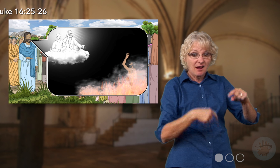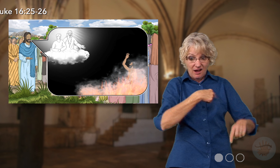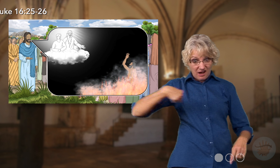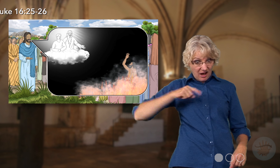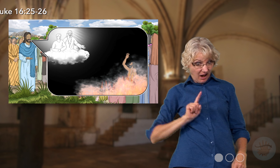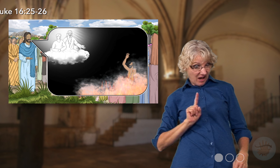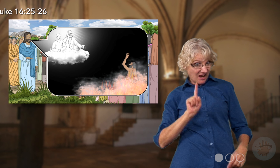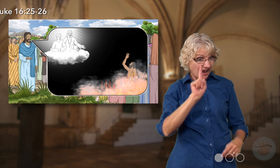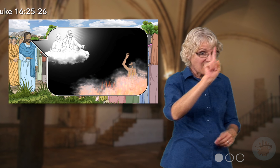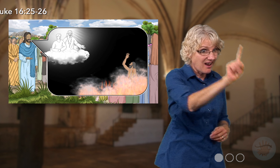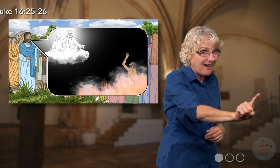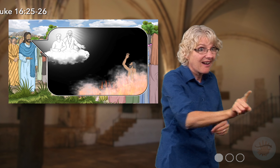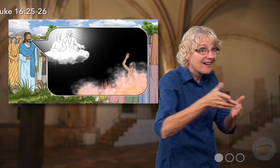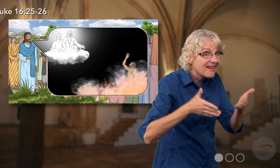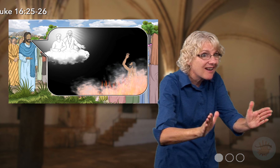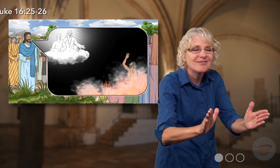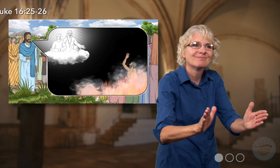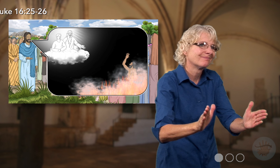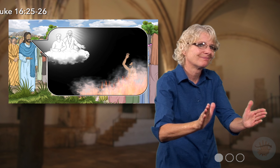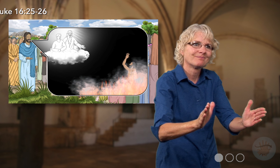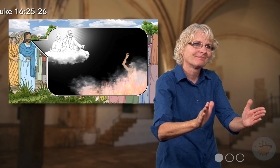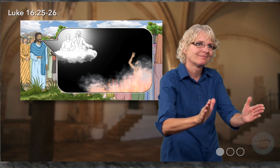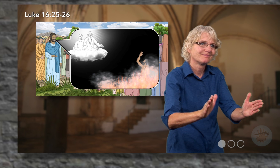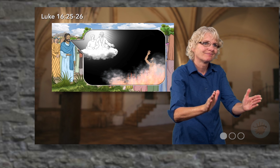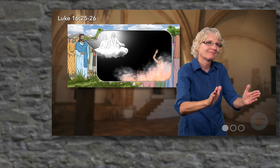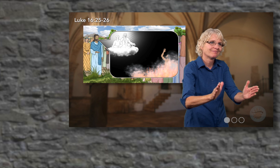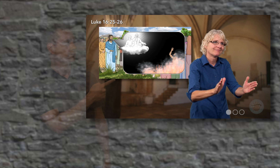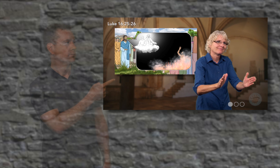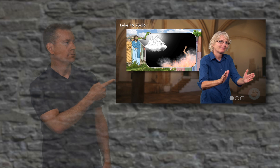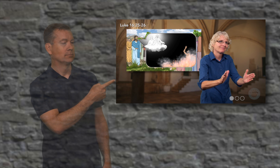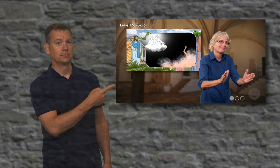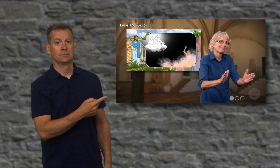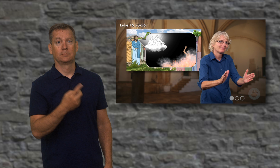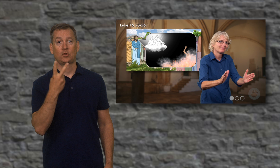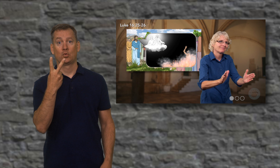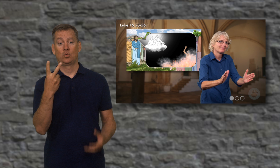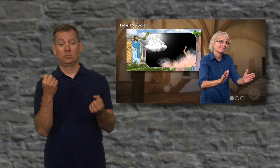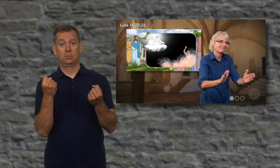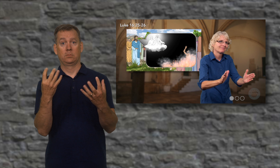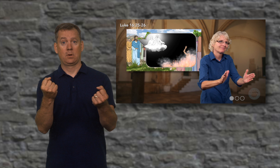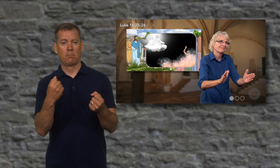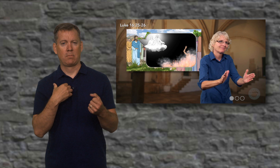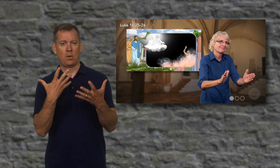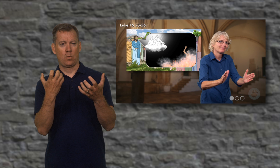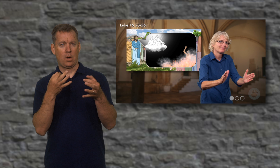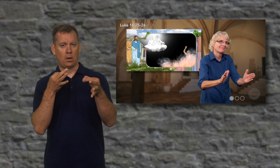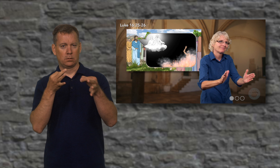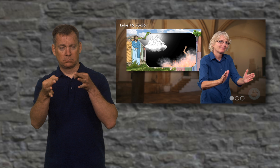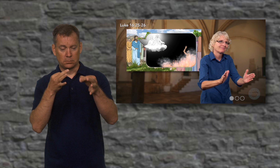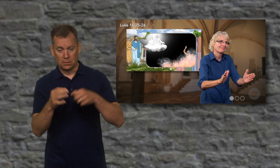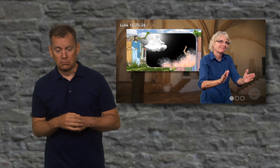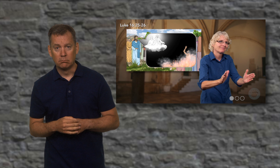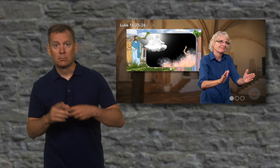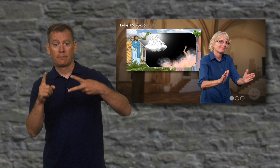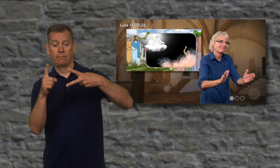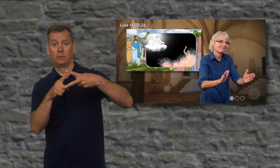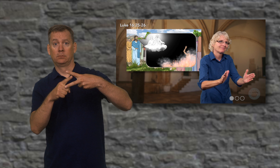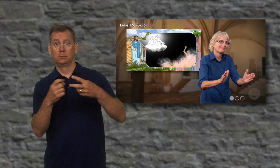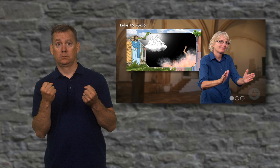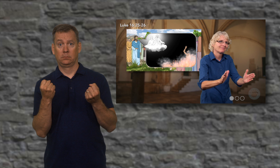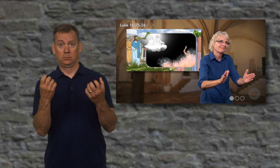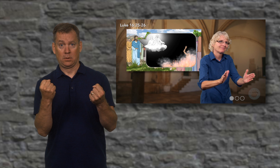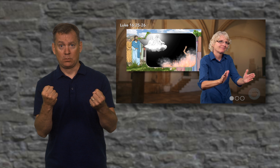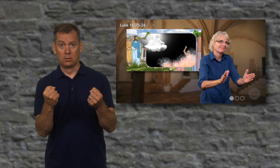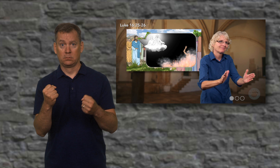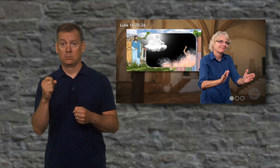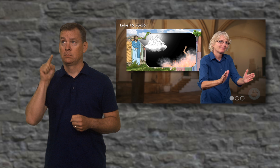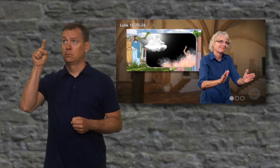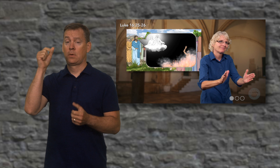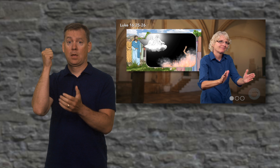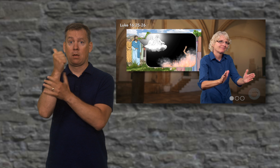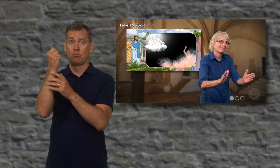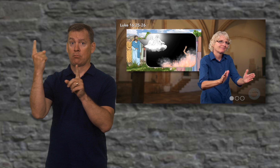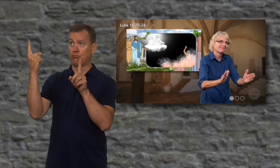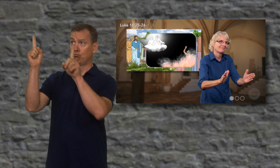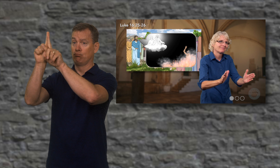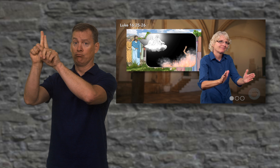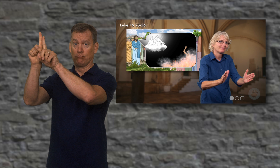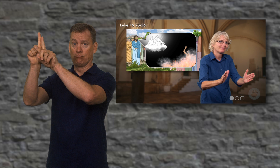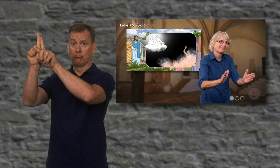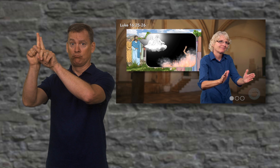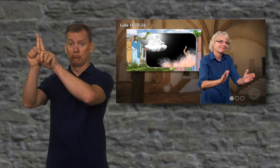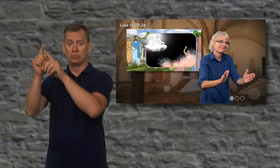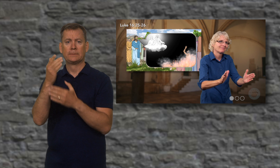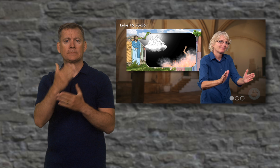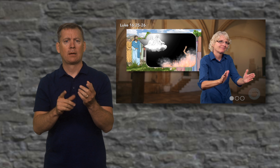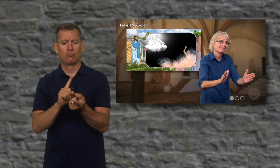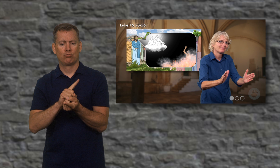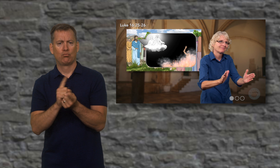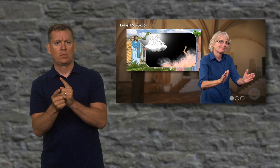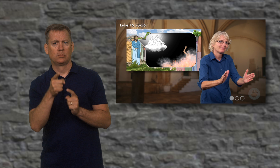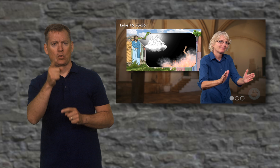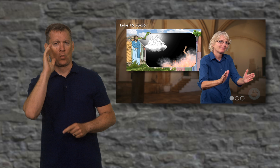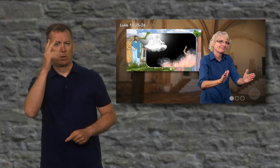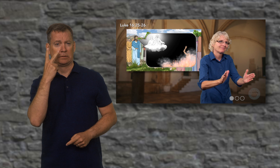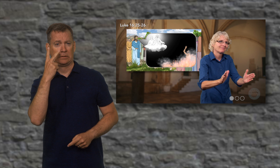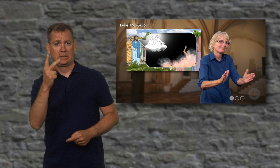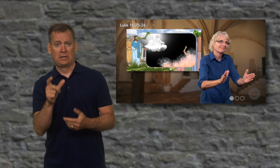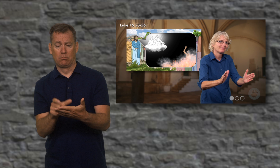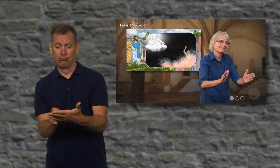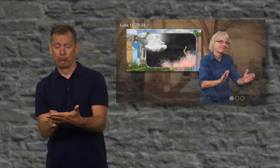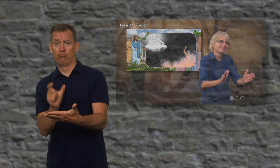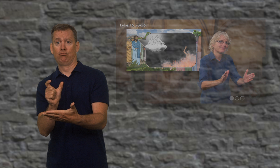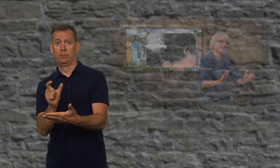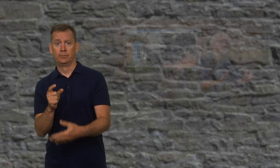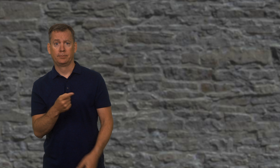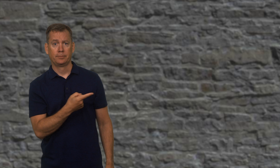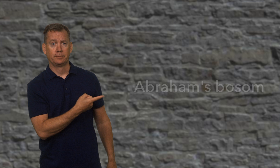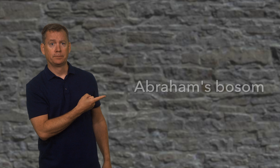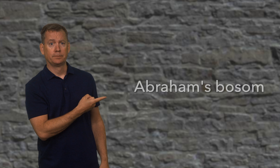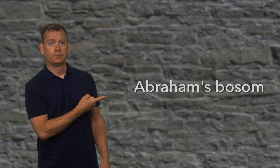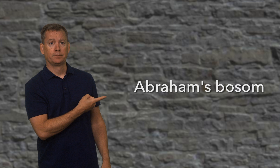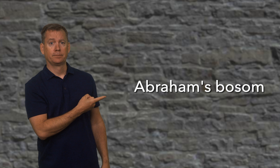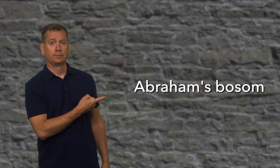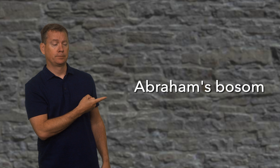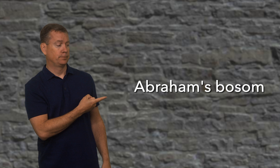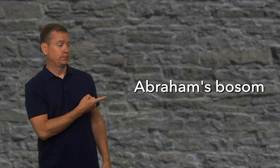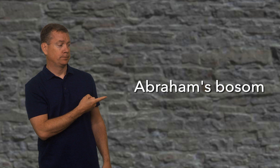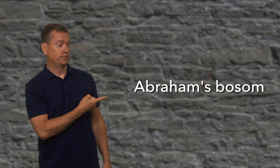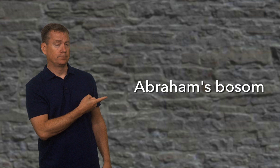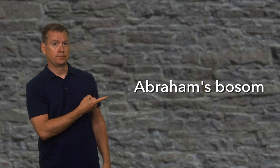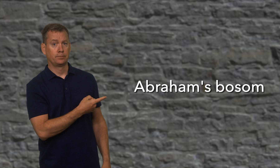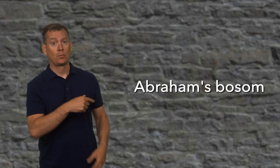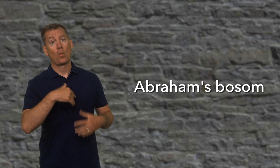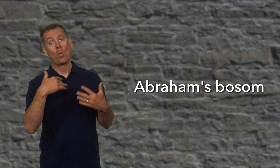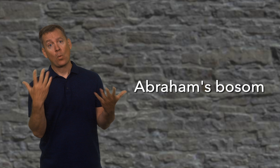But now he is comforted here, while you are in agony.